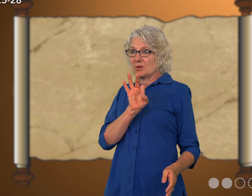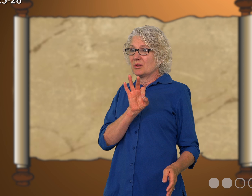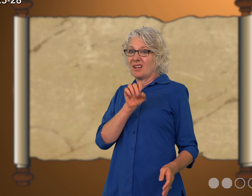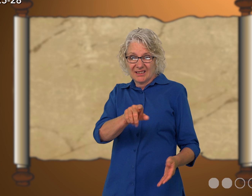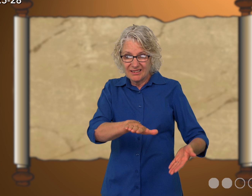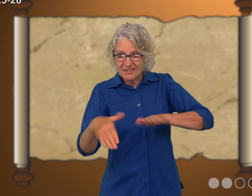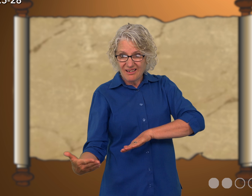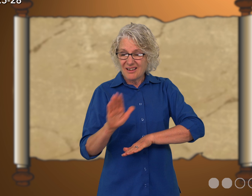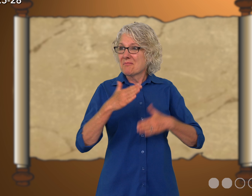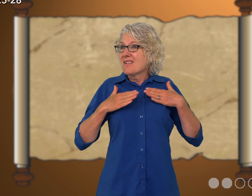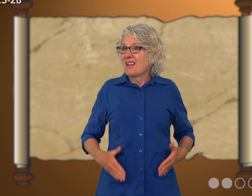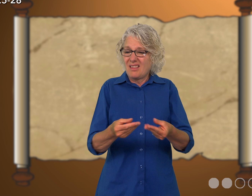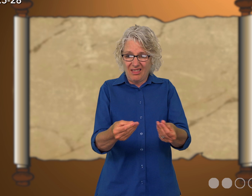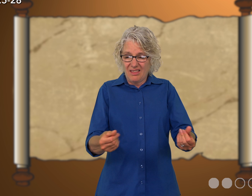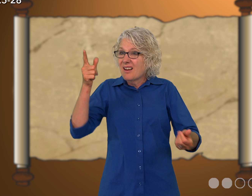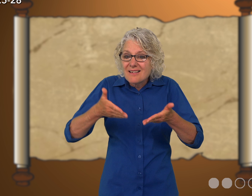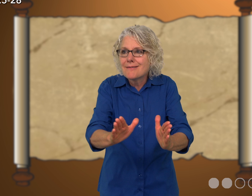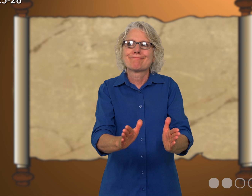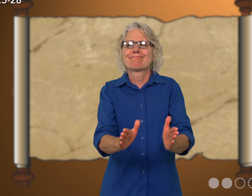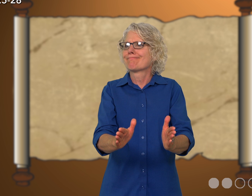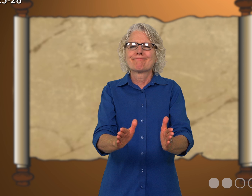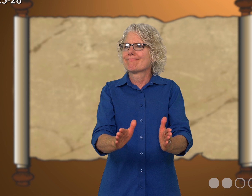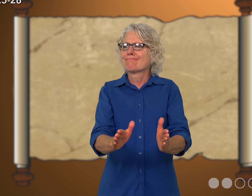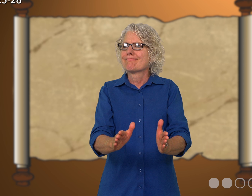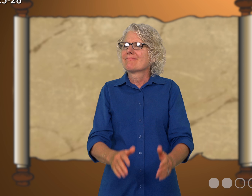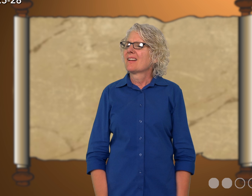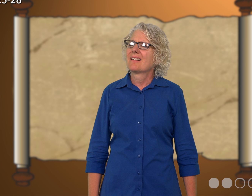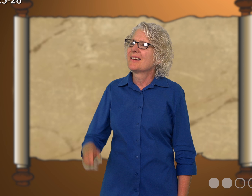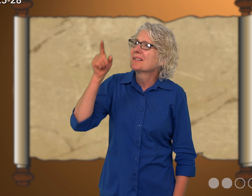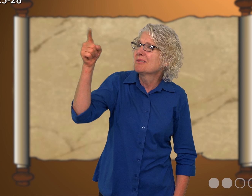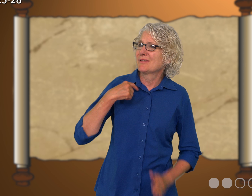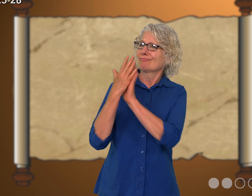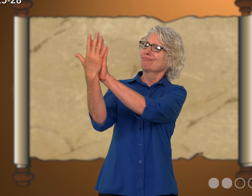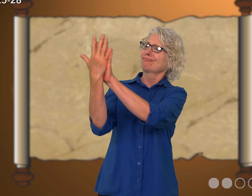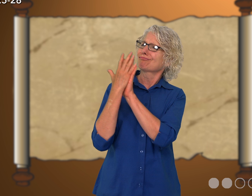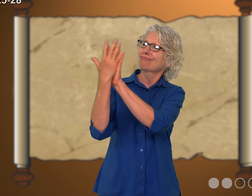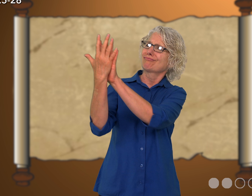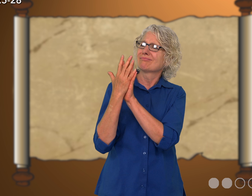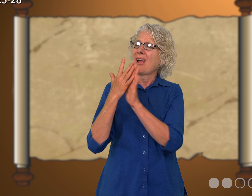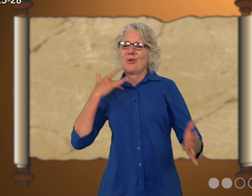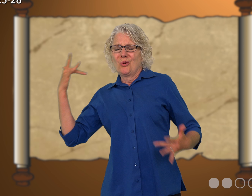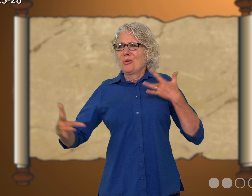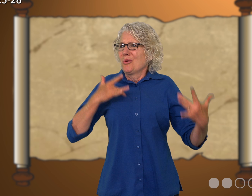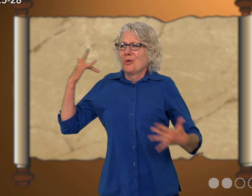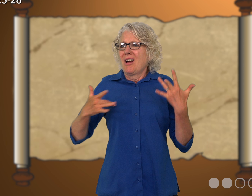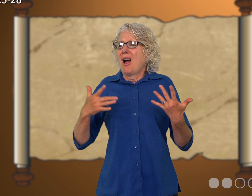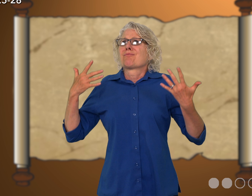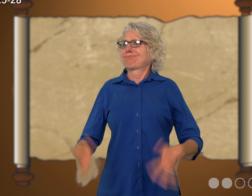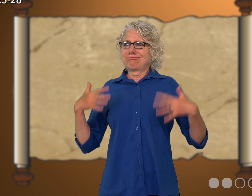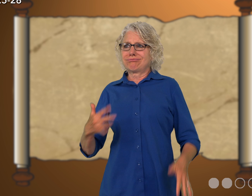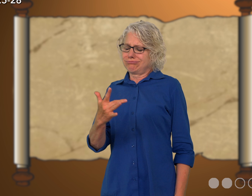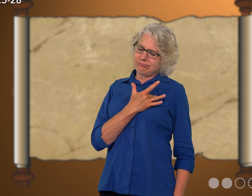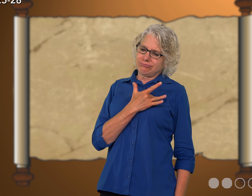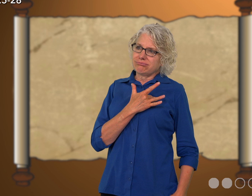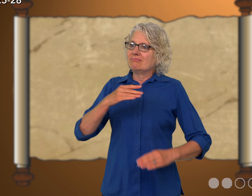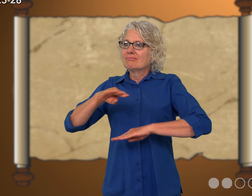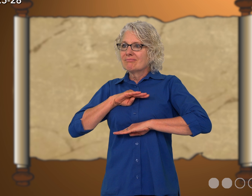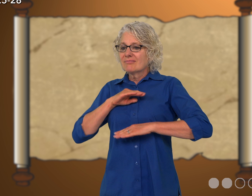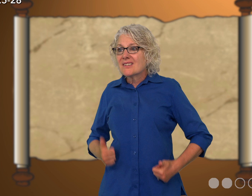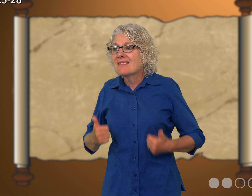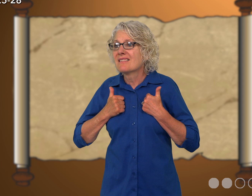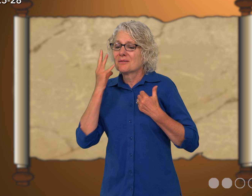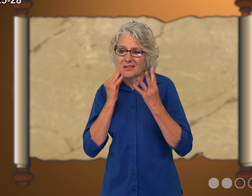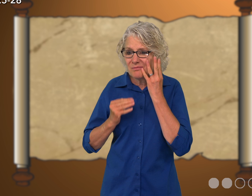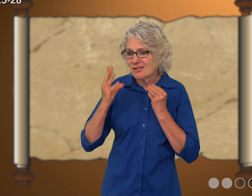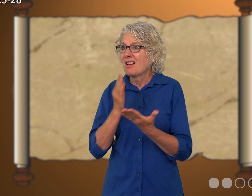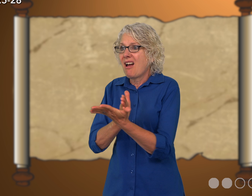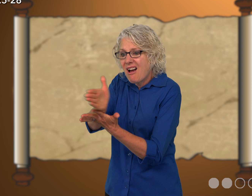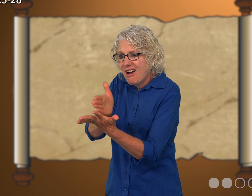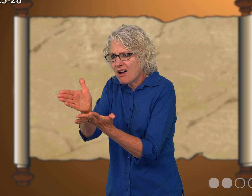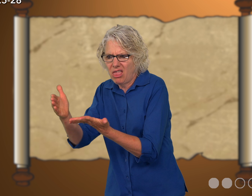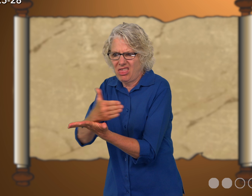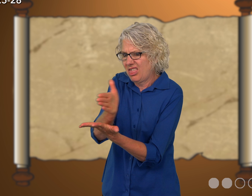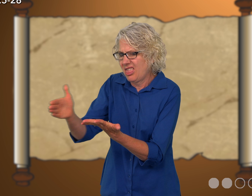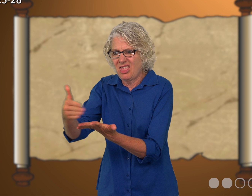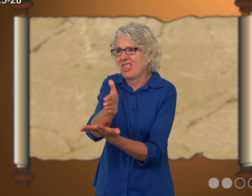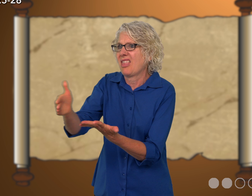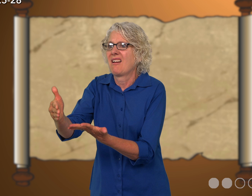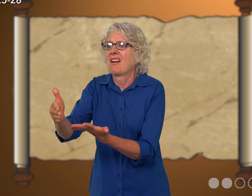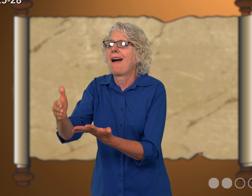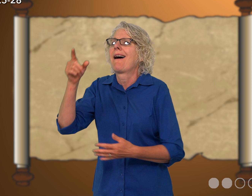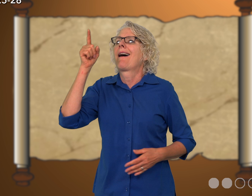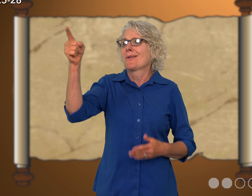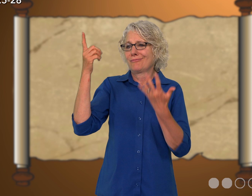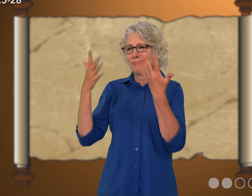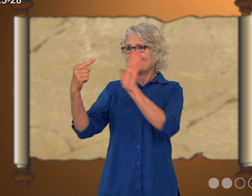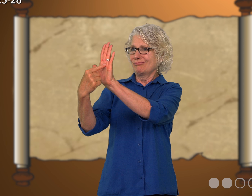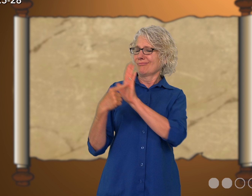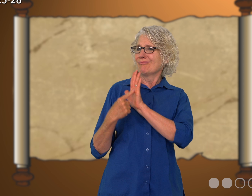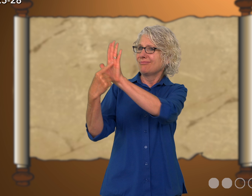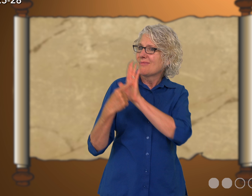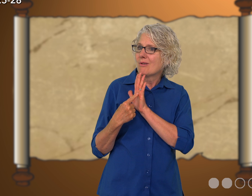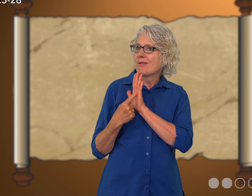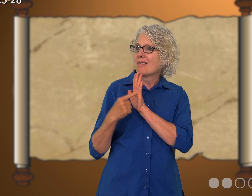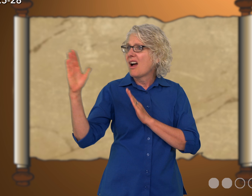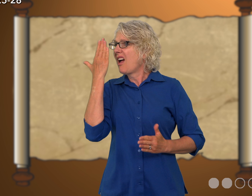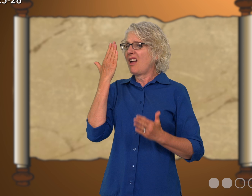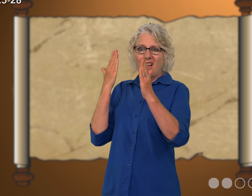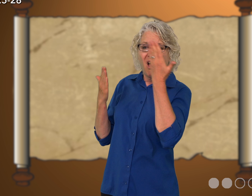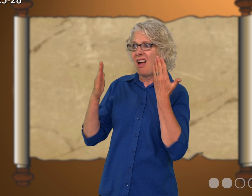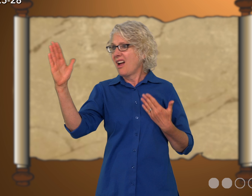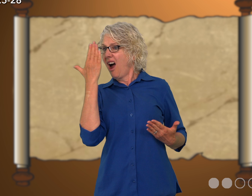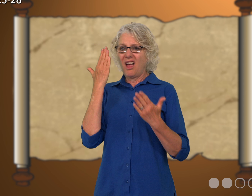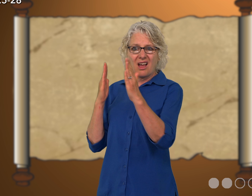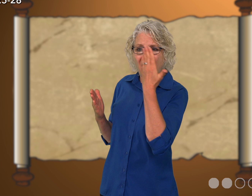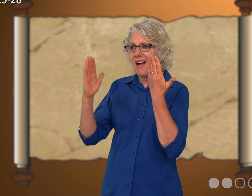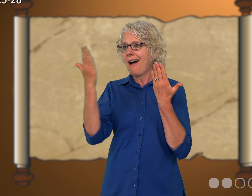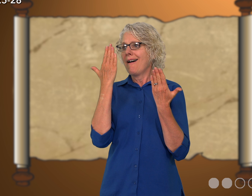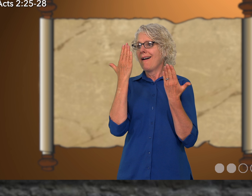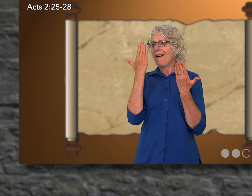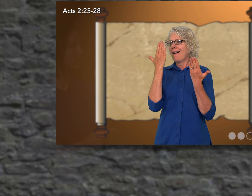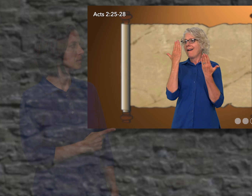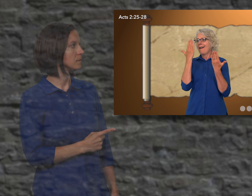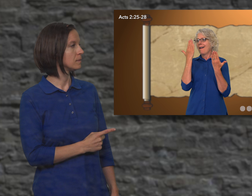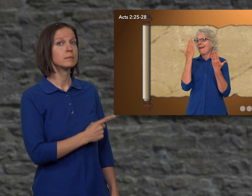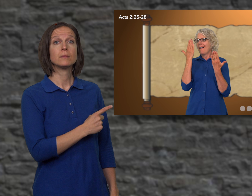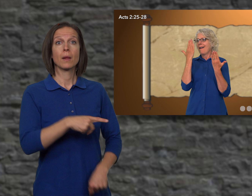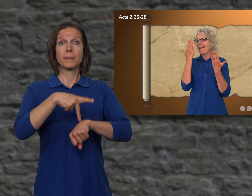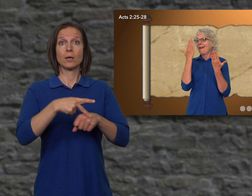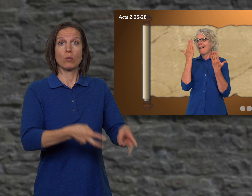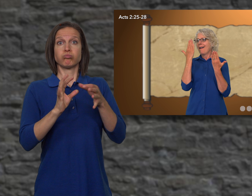my body also will dwell in hope, because You will not abandon my soul to Hades, nor will You let Your Holy One see decay.